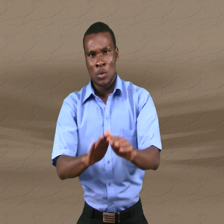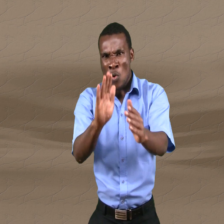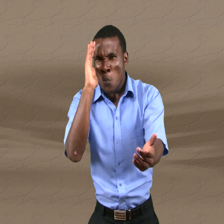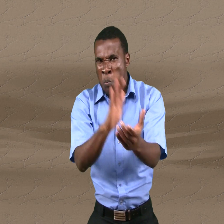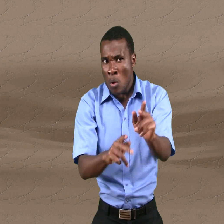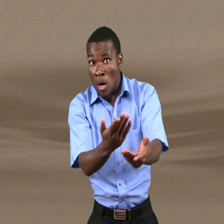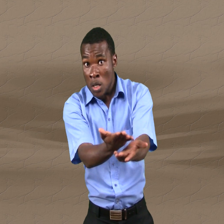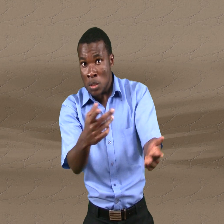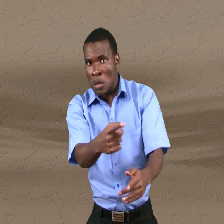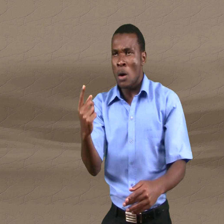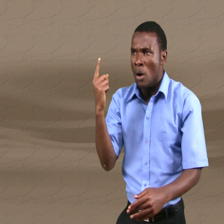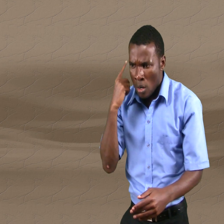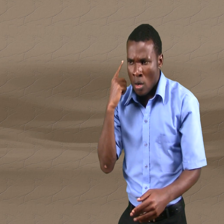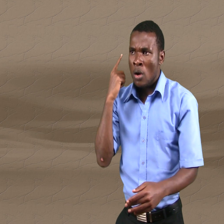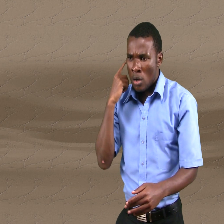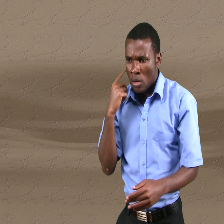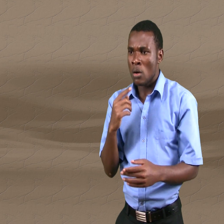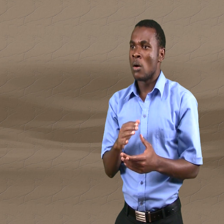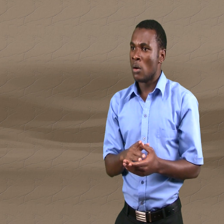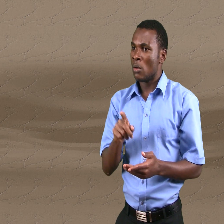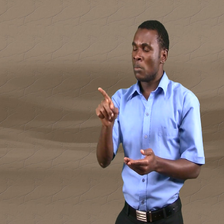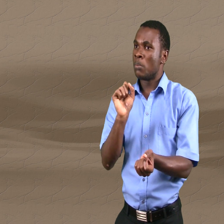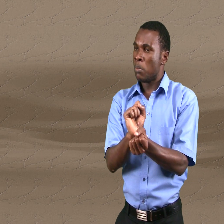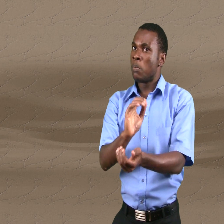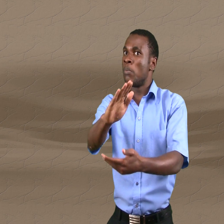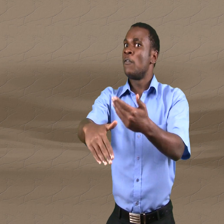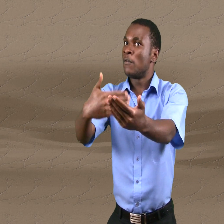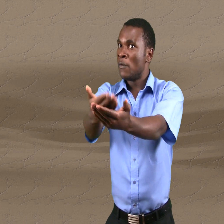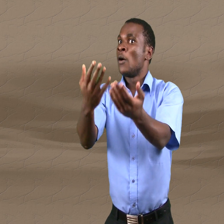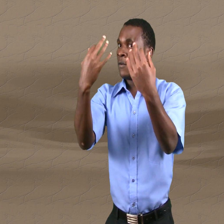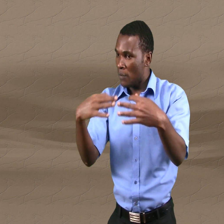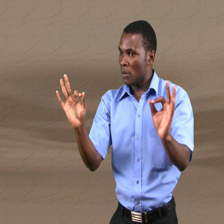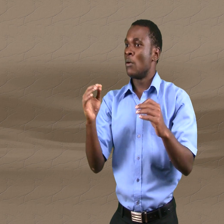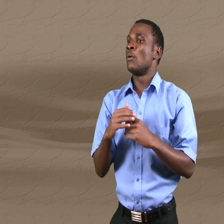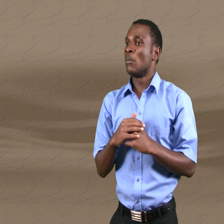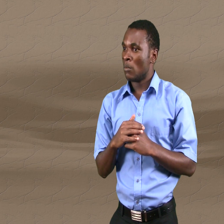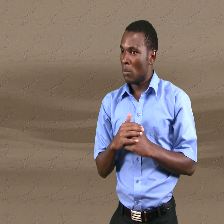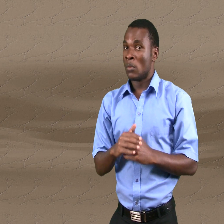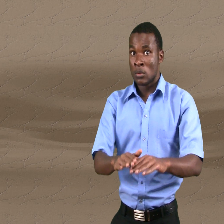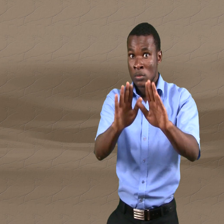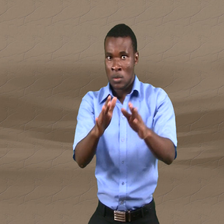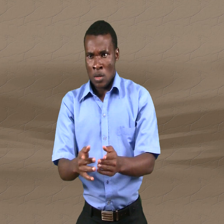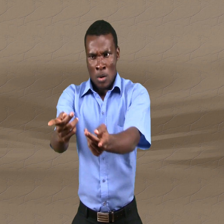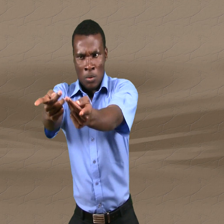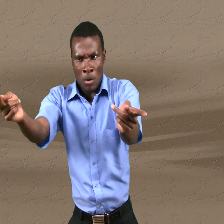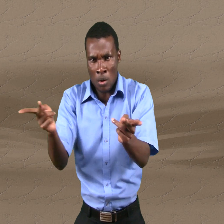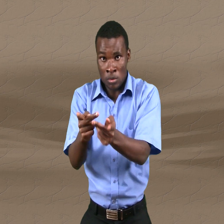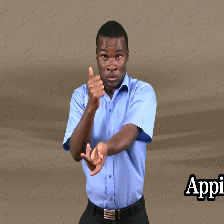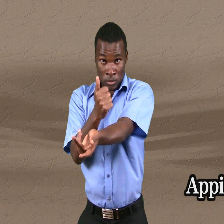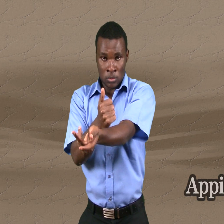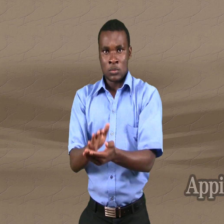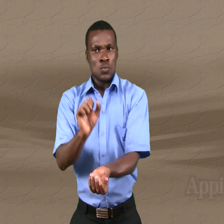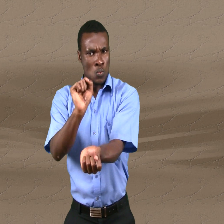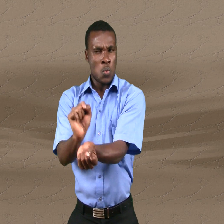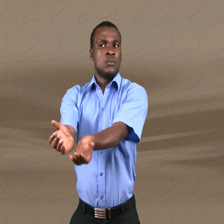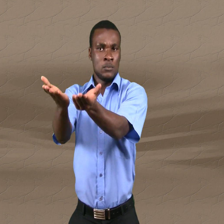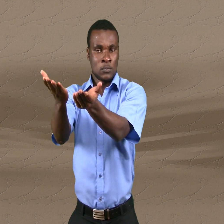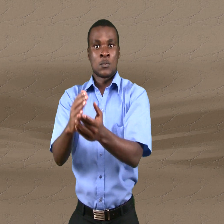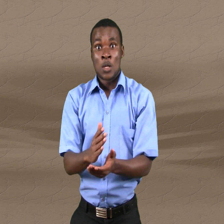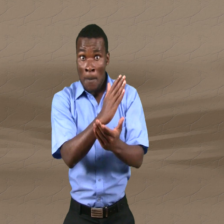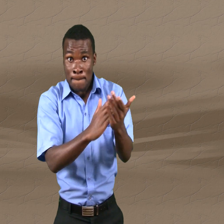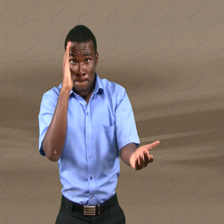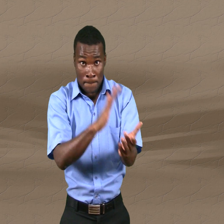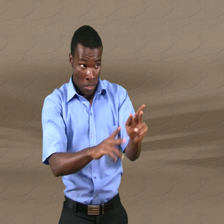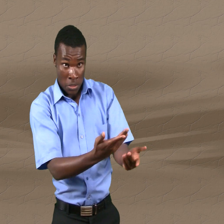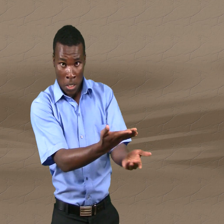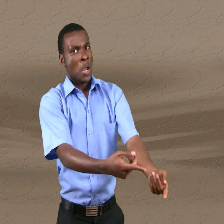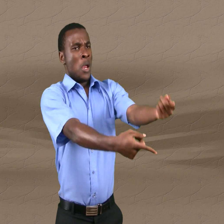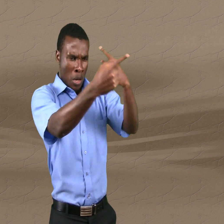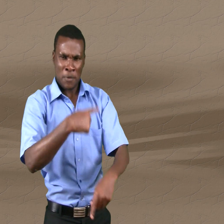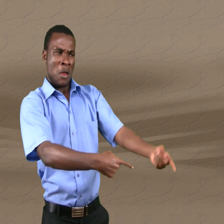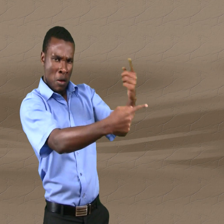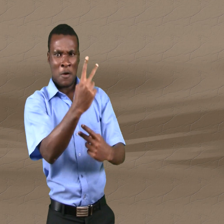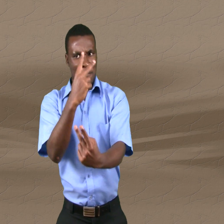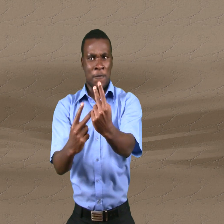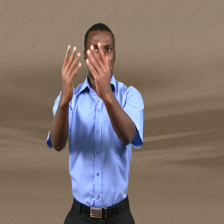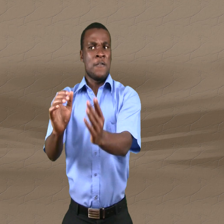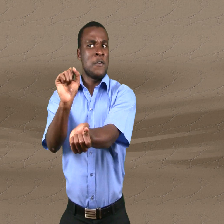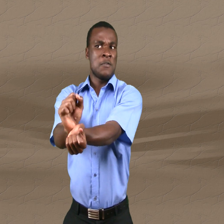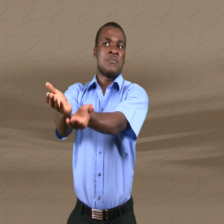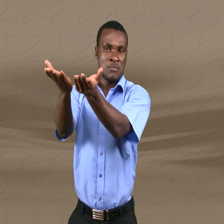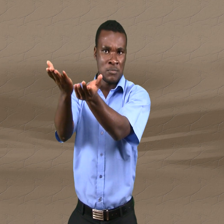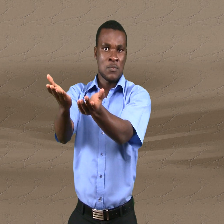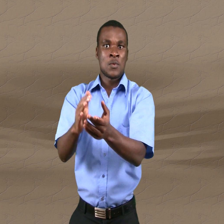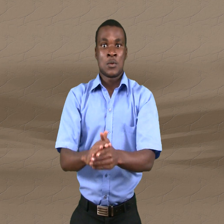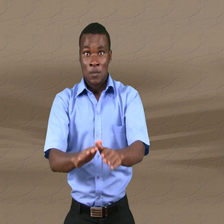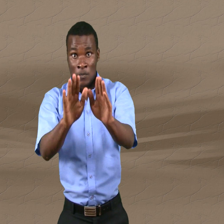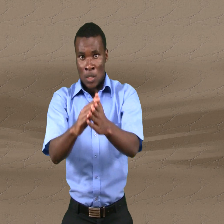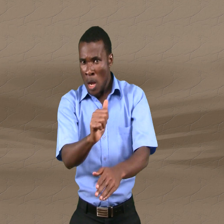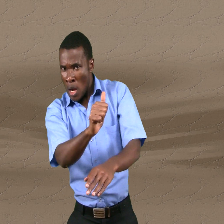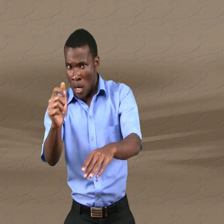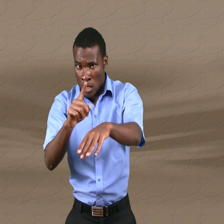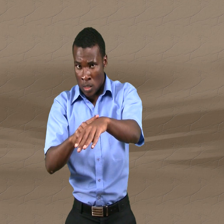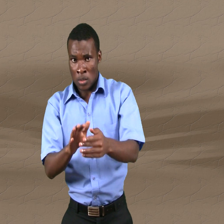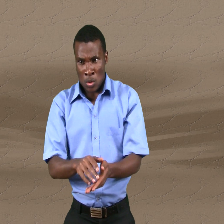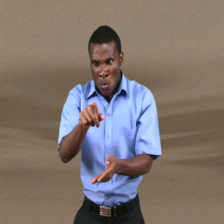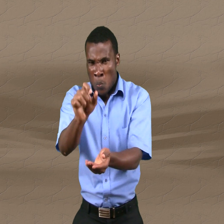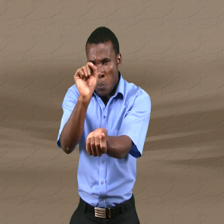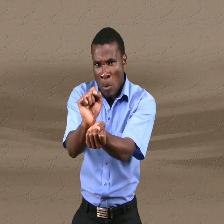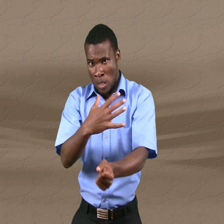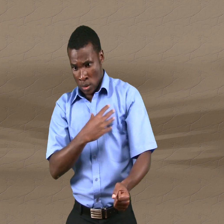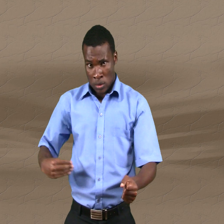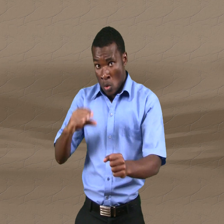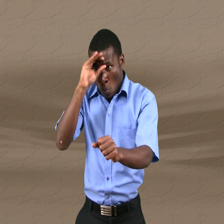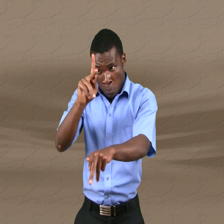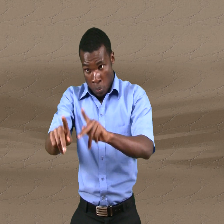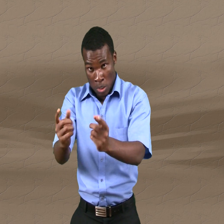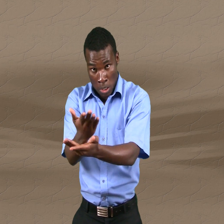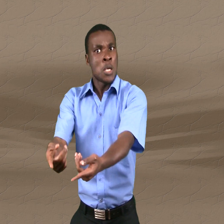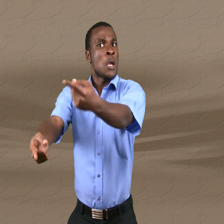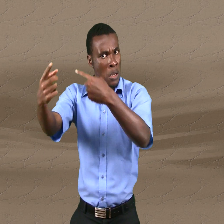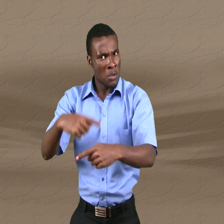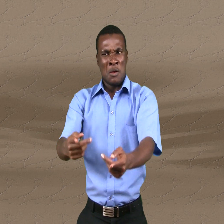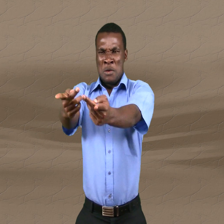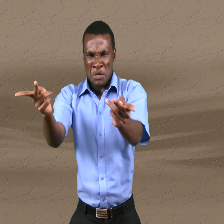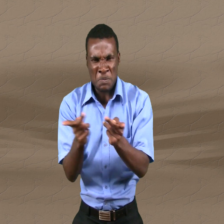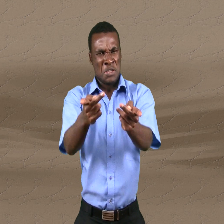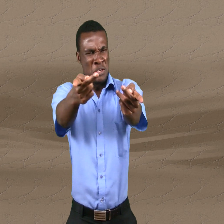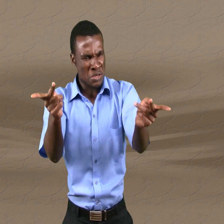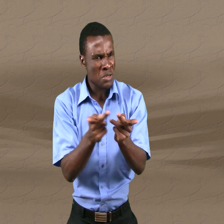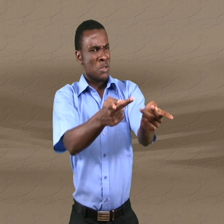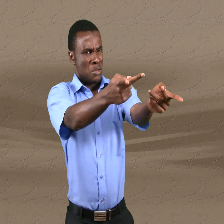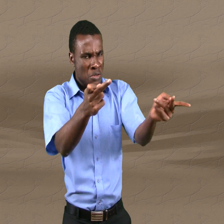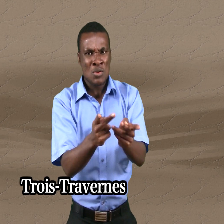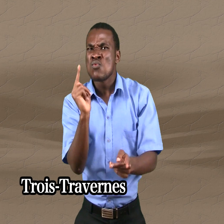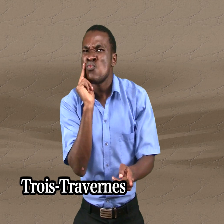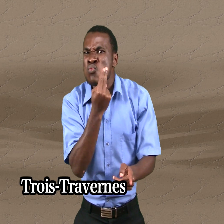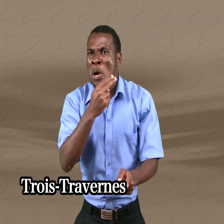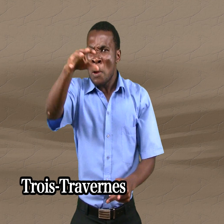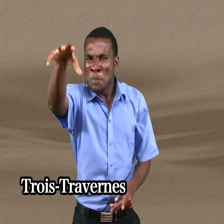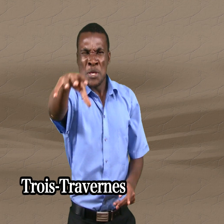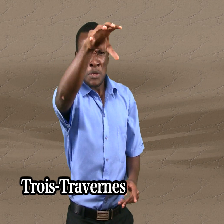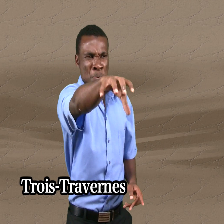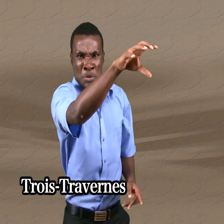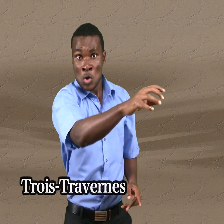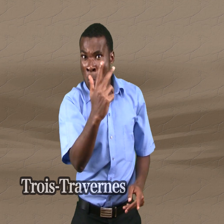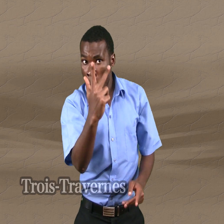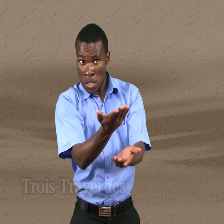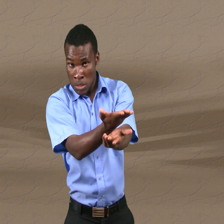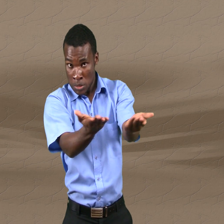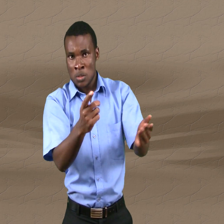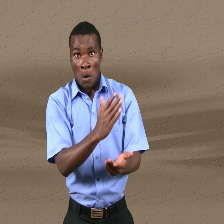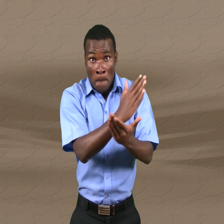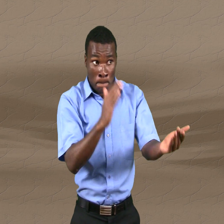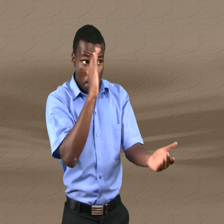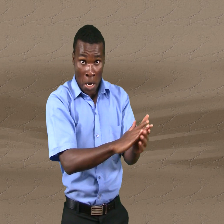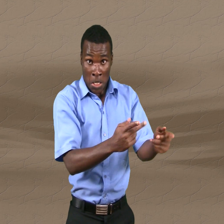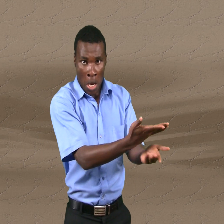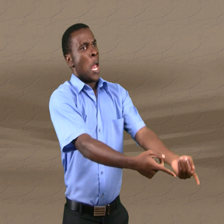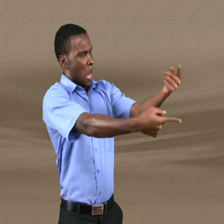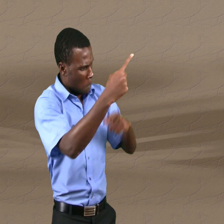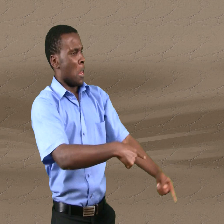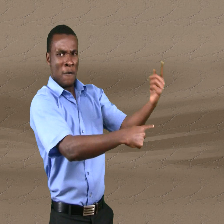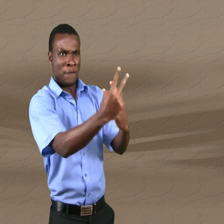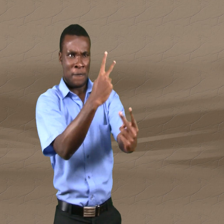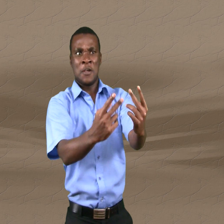The brothers there had heard about us and traveled as far as the Forum of Appius and the Three Taverns to meet us.